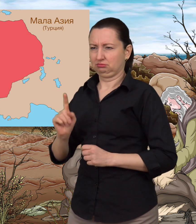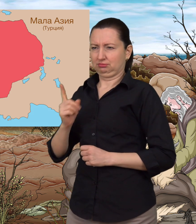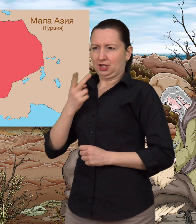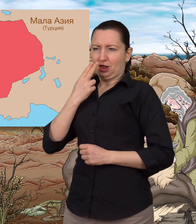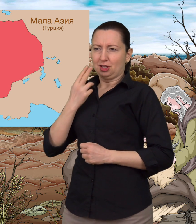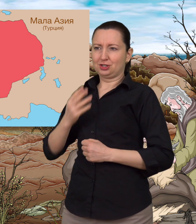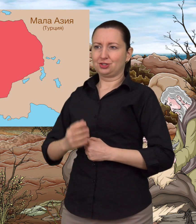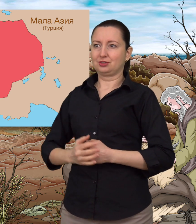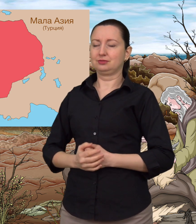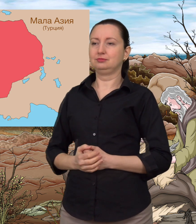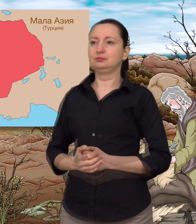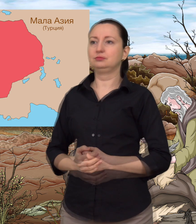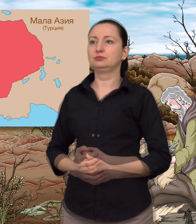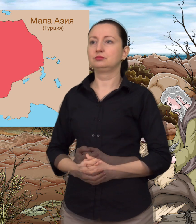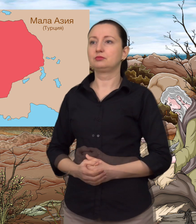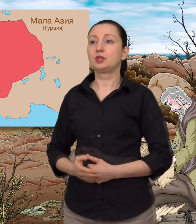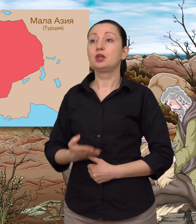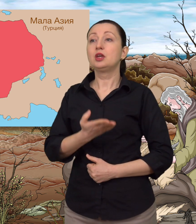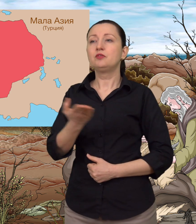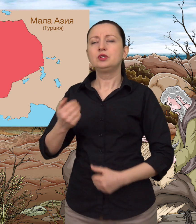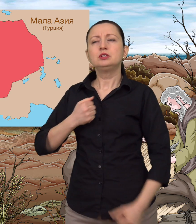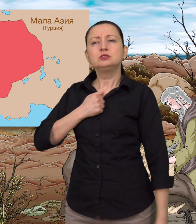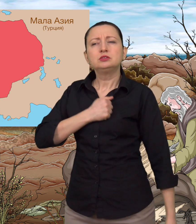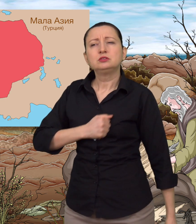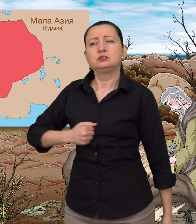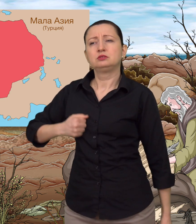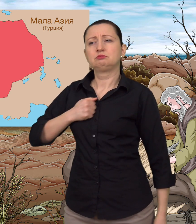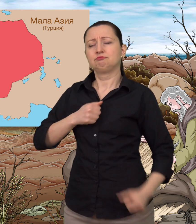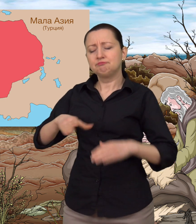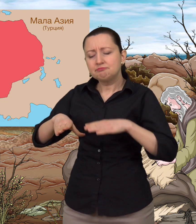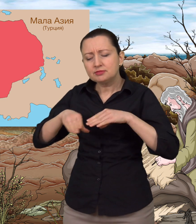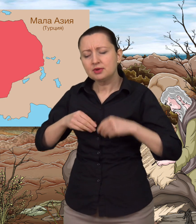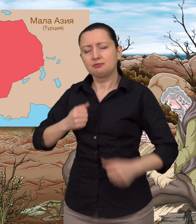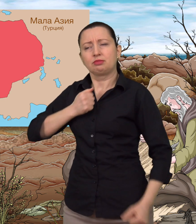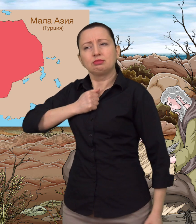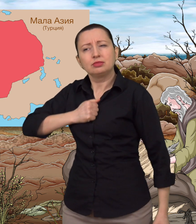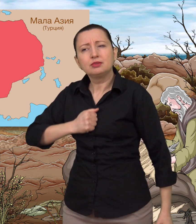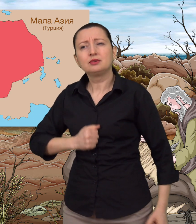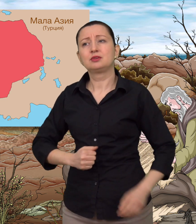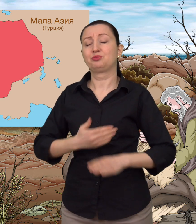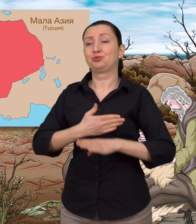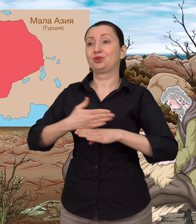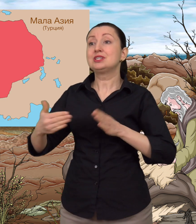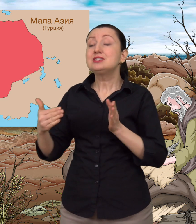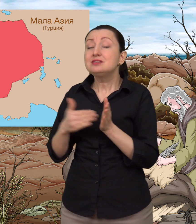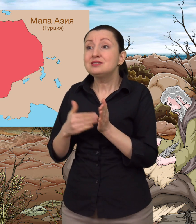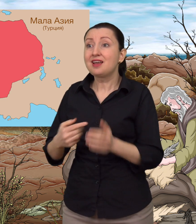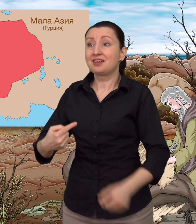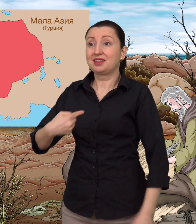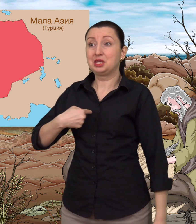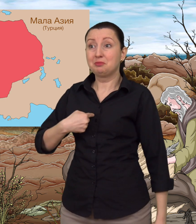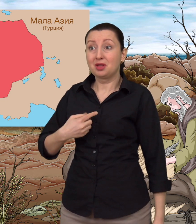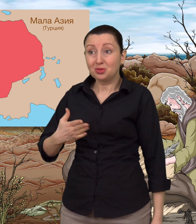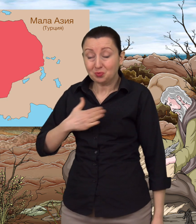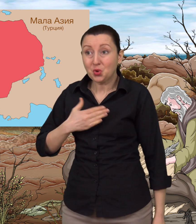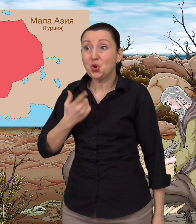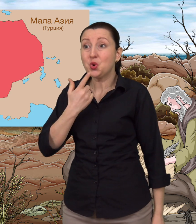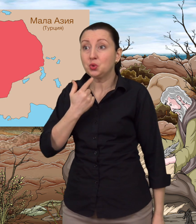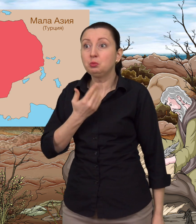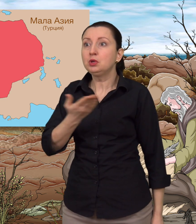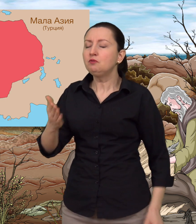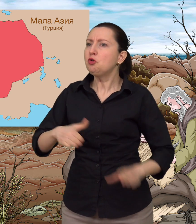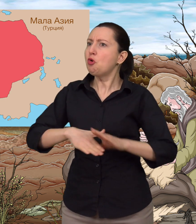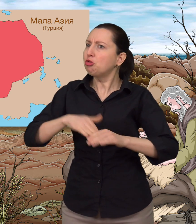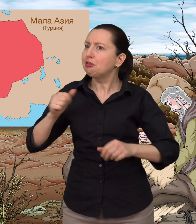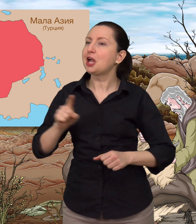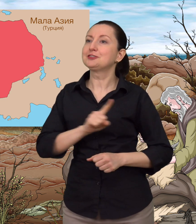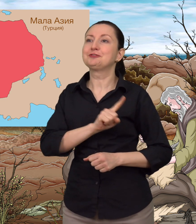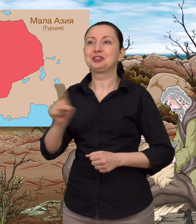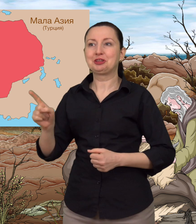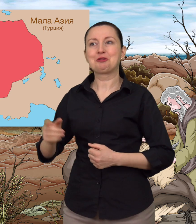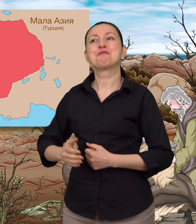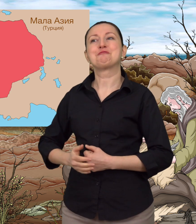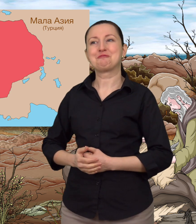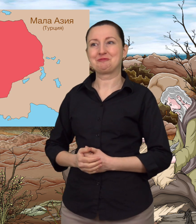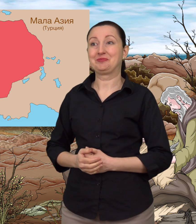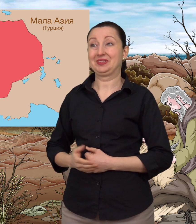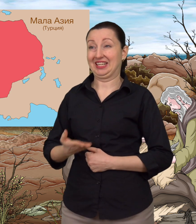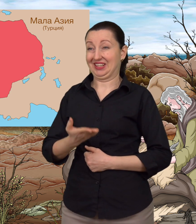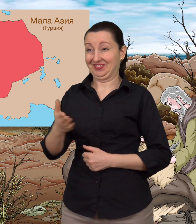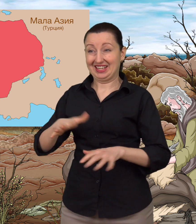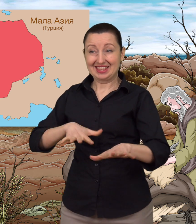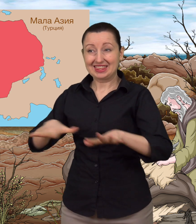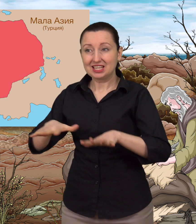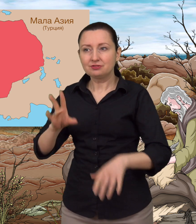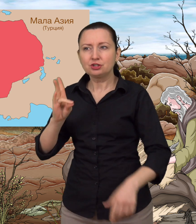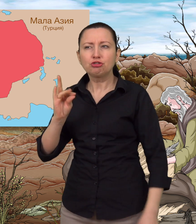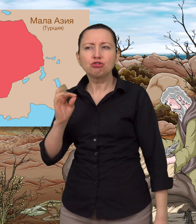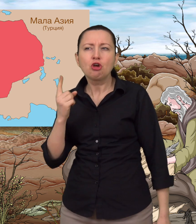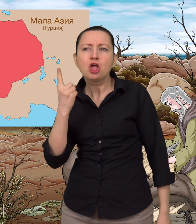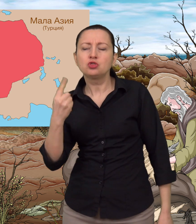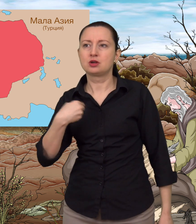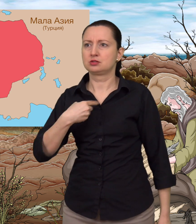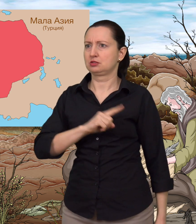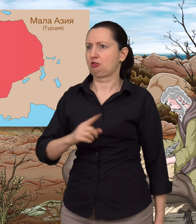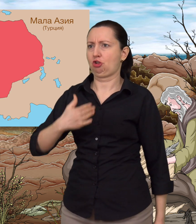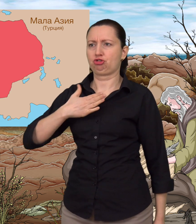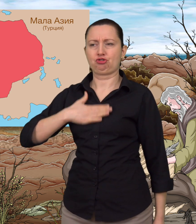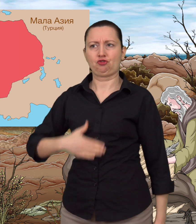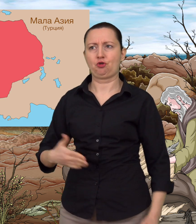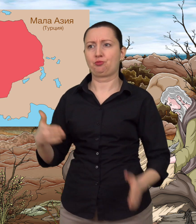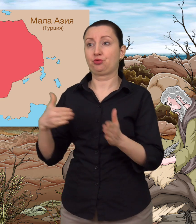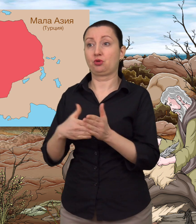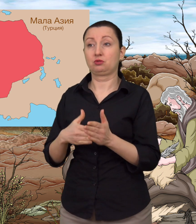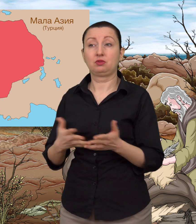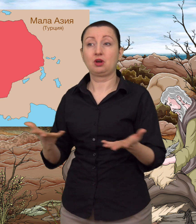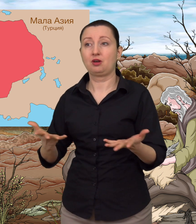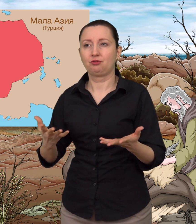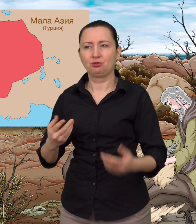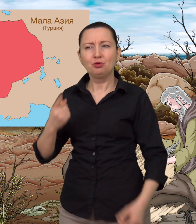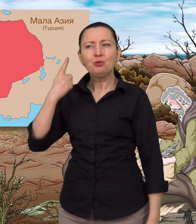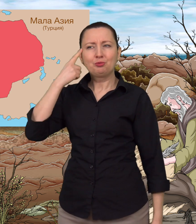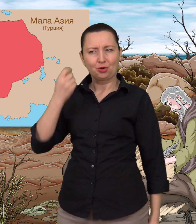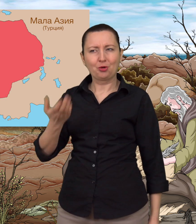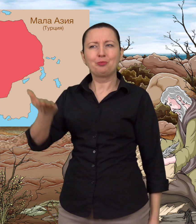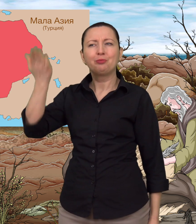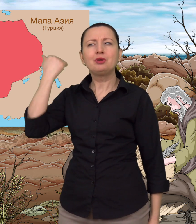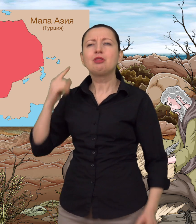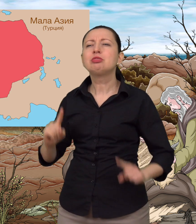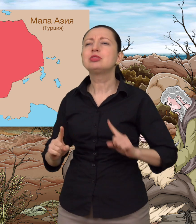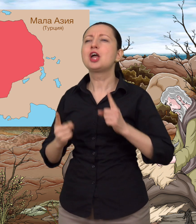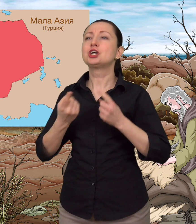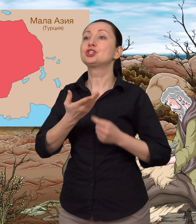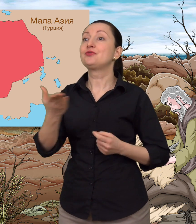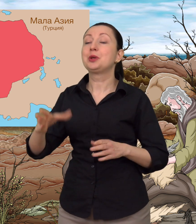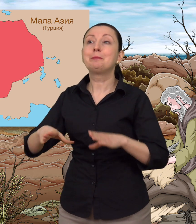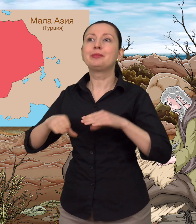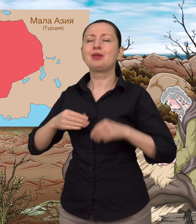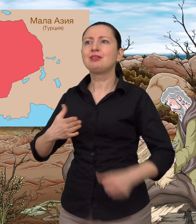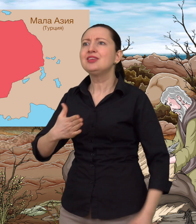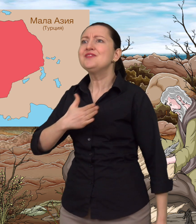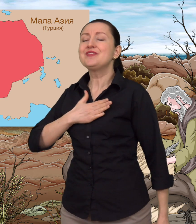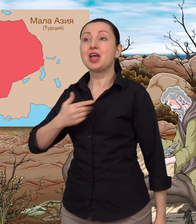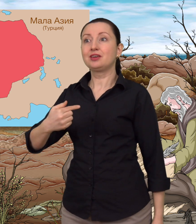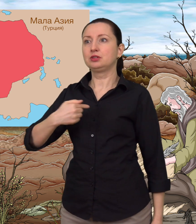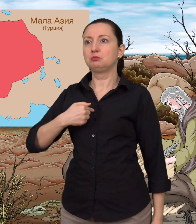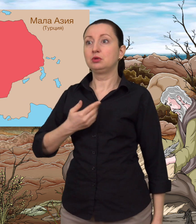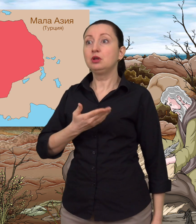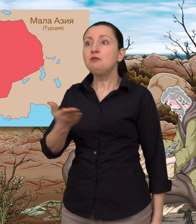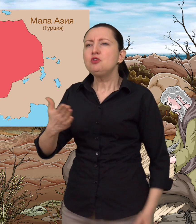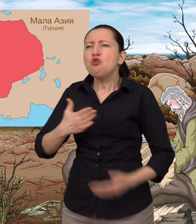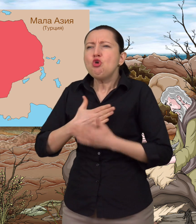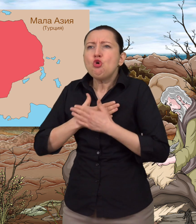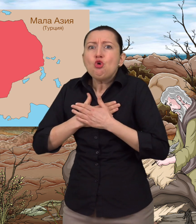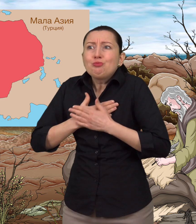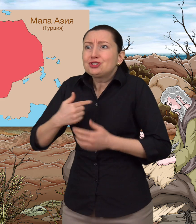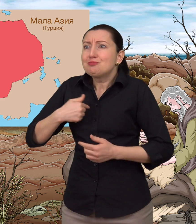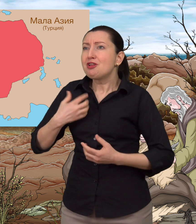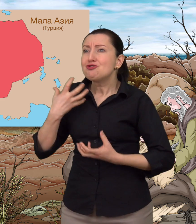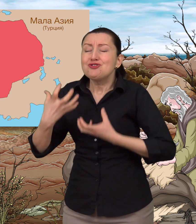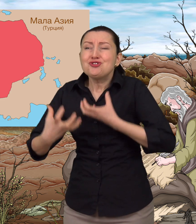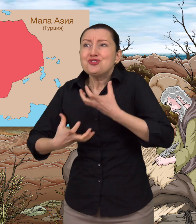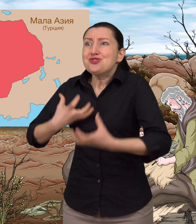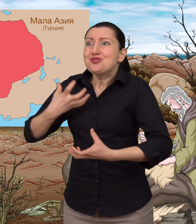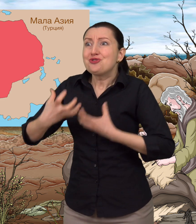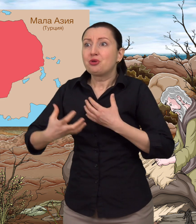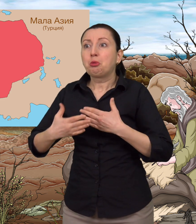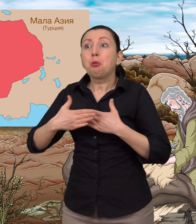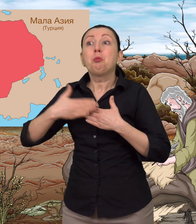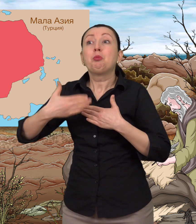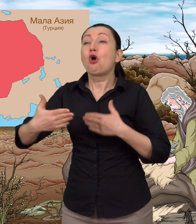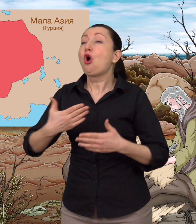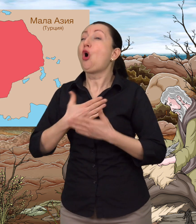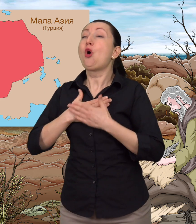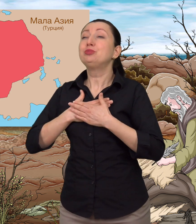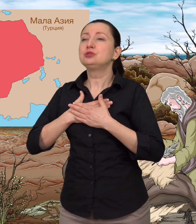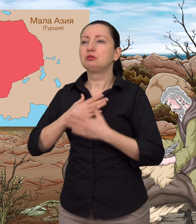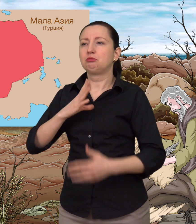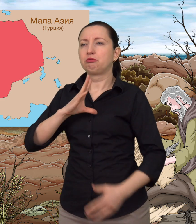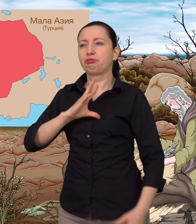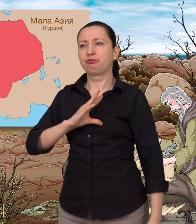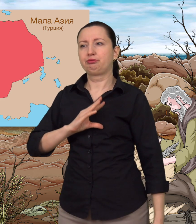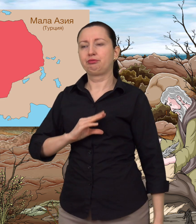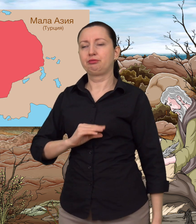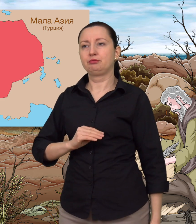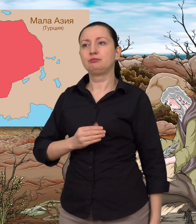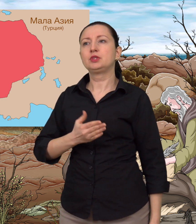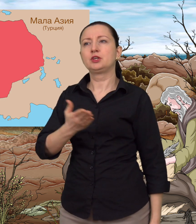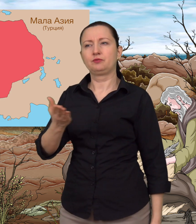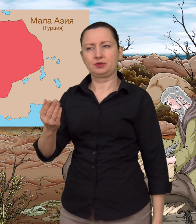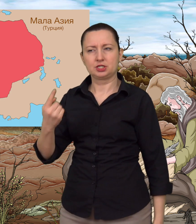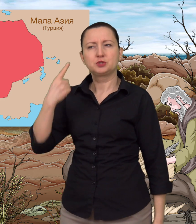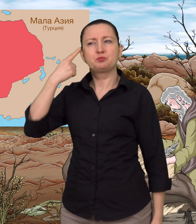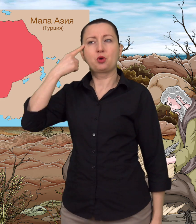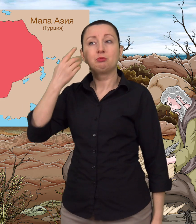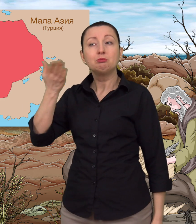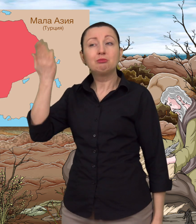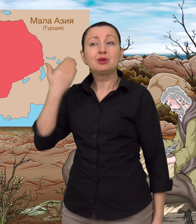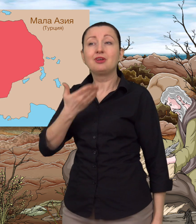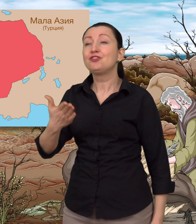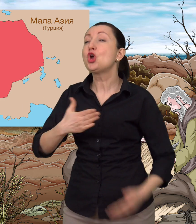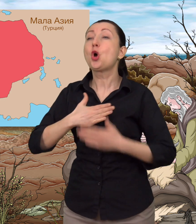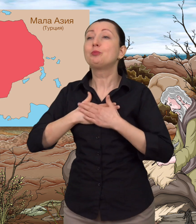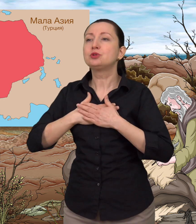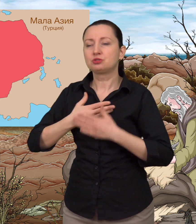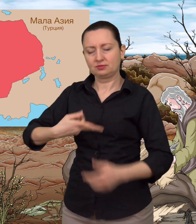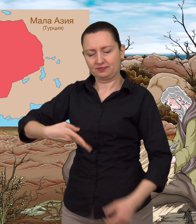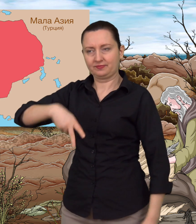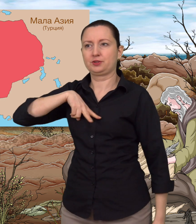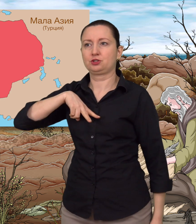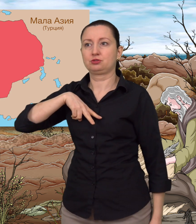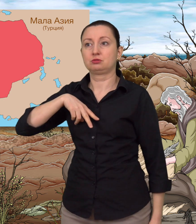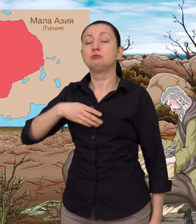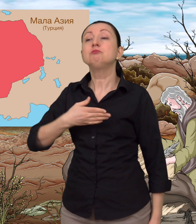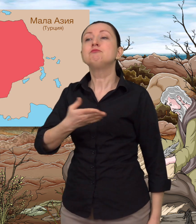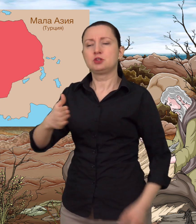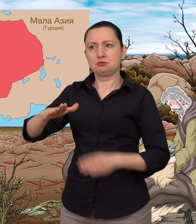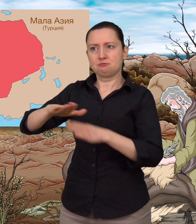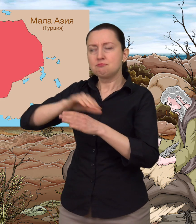Without growing weary, you have persevered and endured many things for the sake of My name. But I have this against you: You have abandoned your first love.